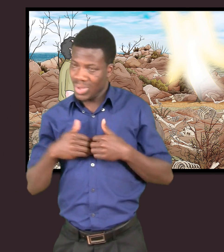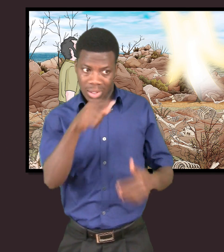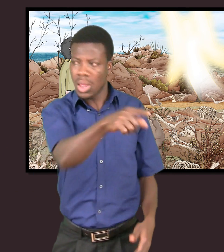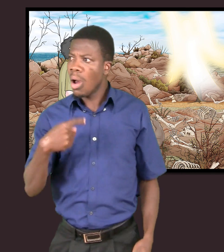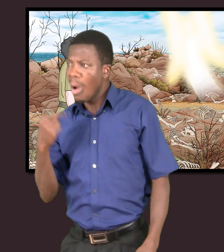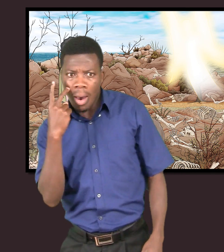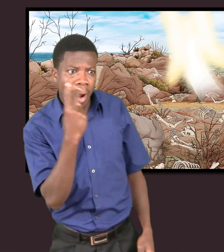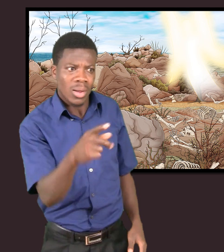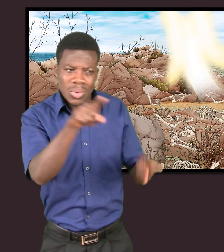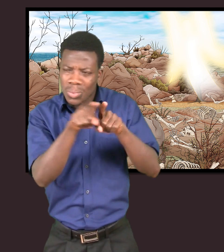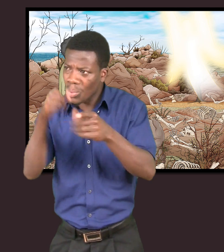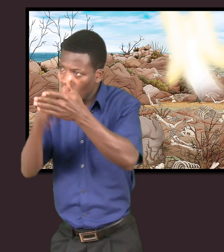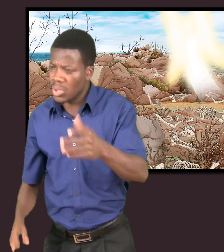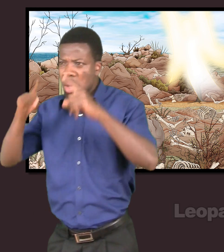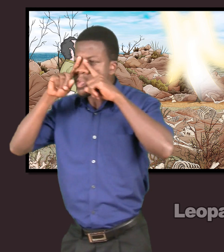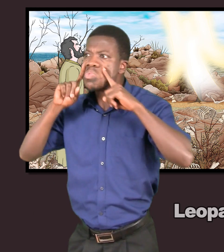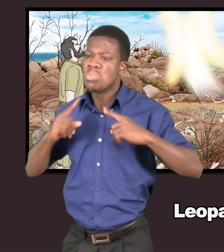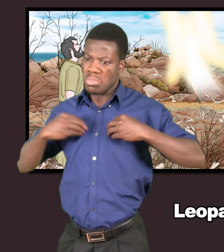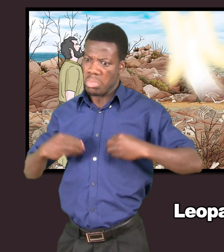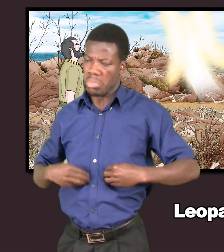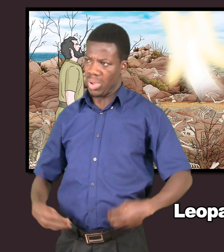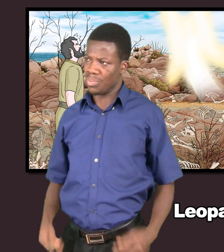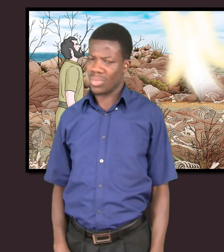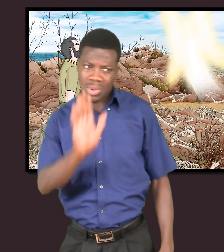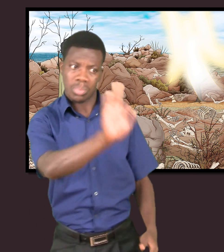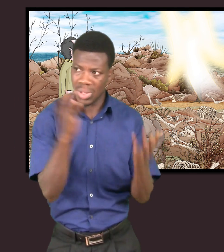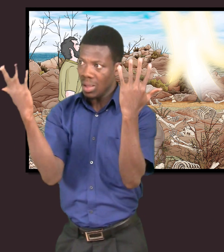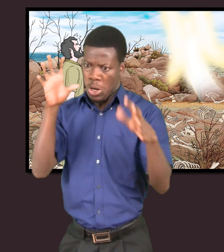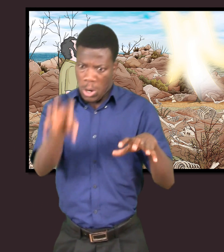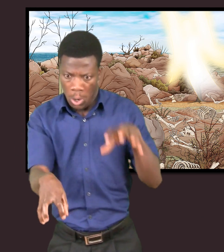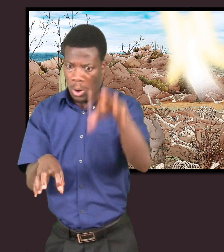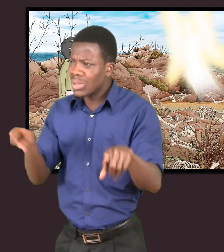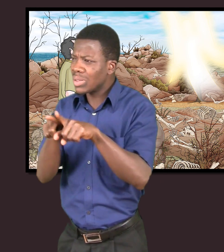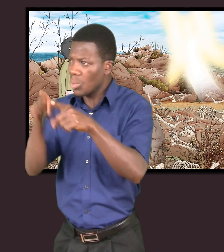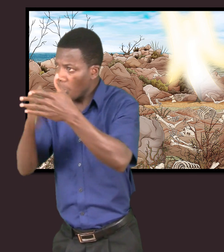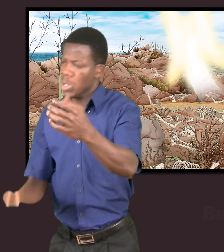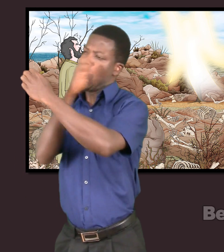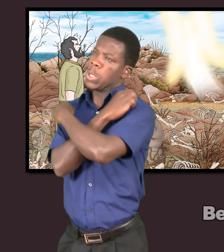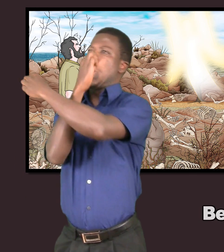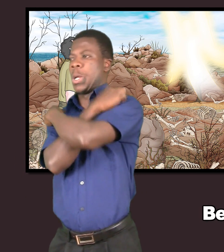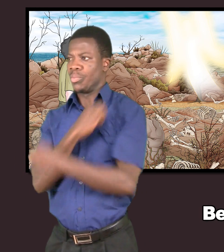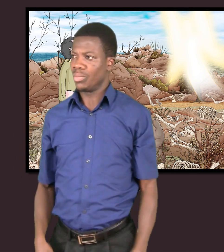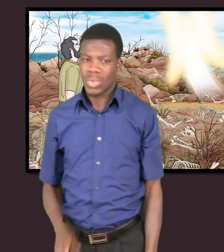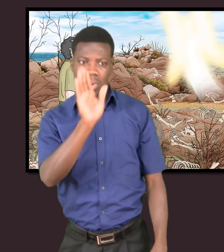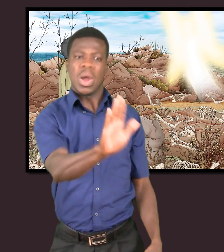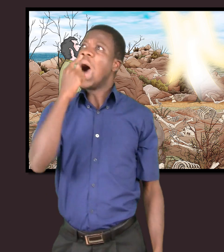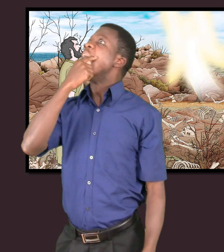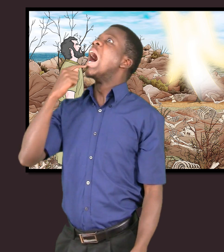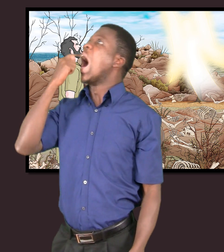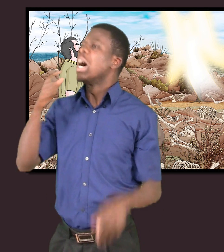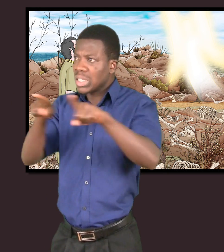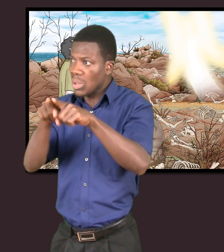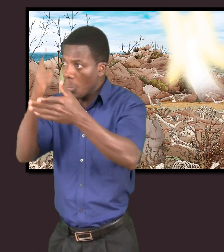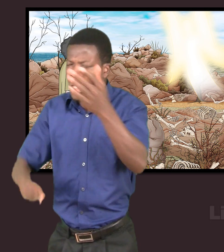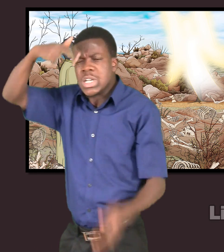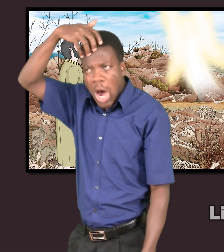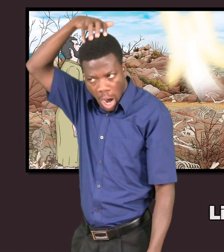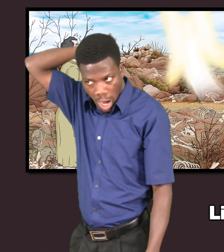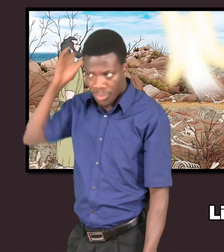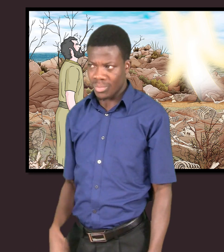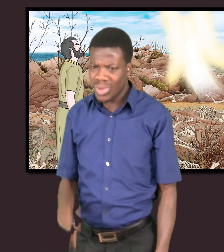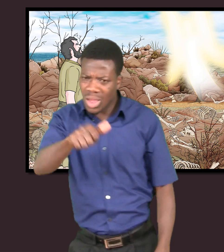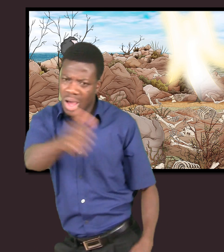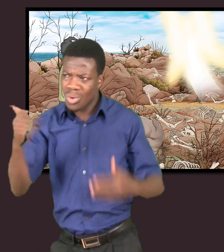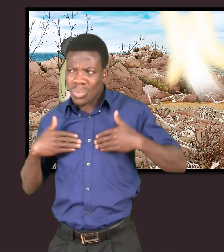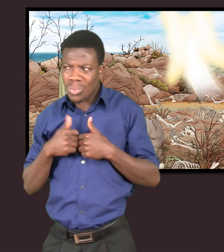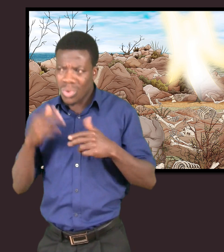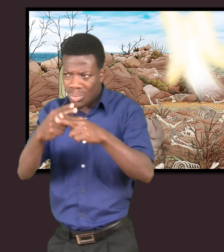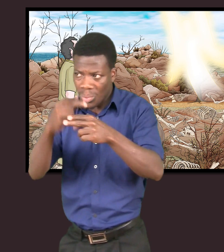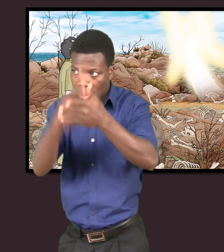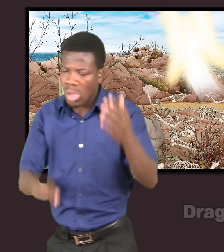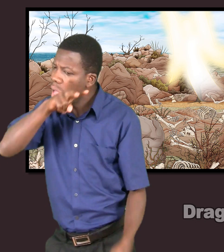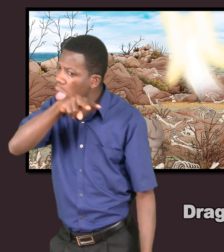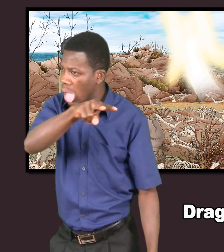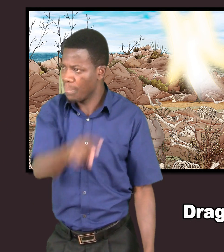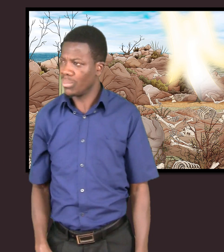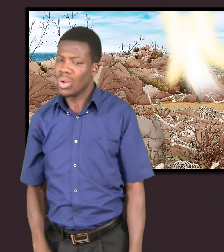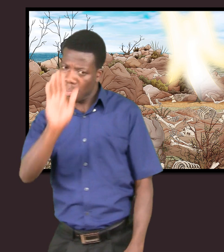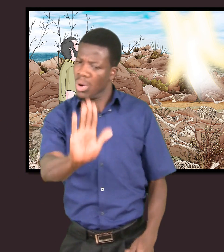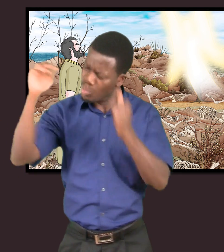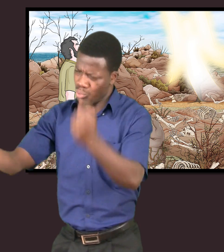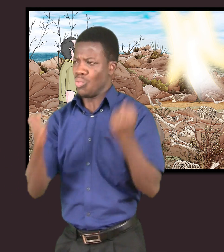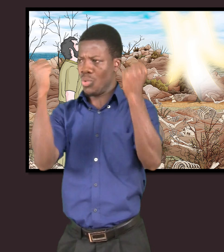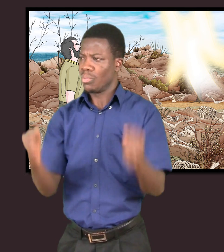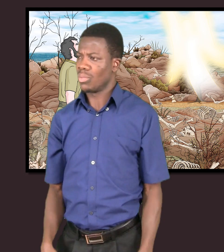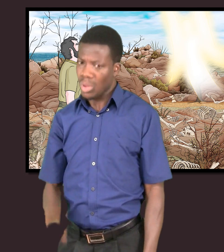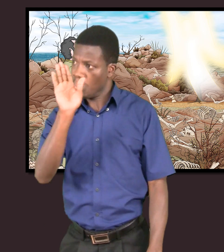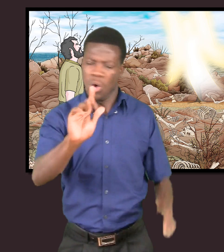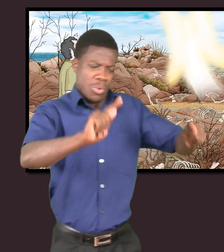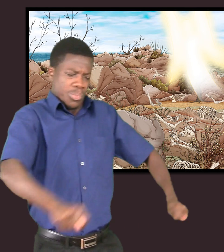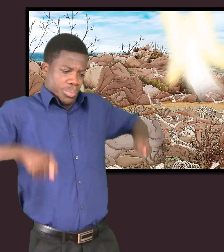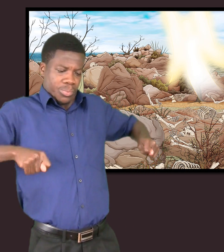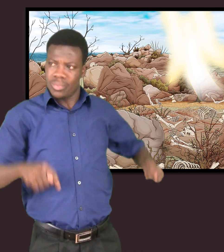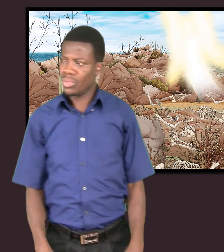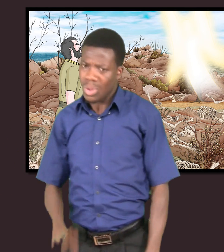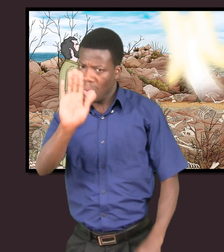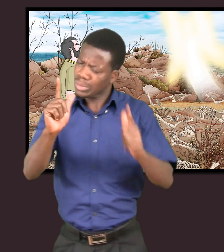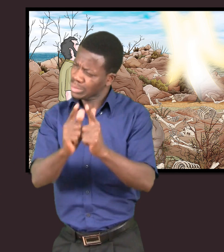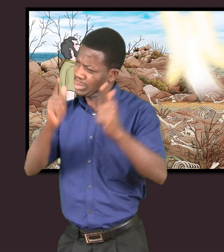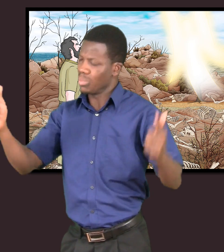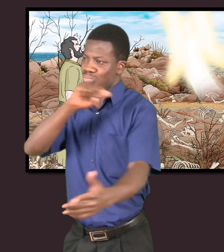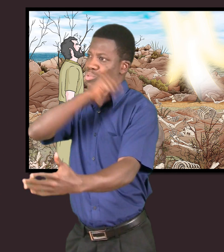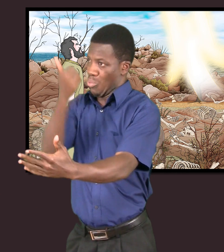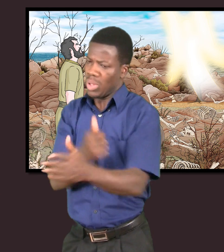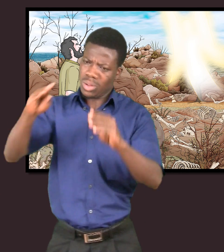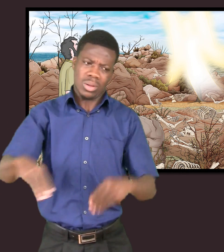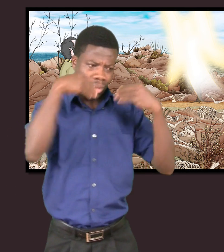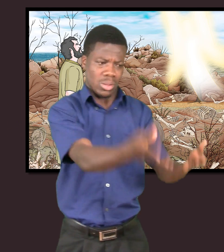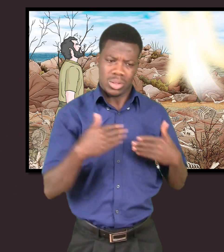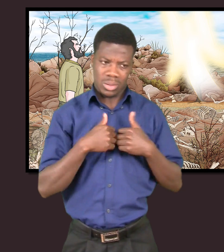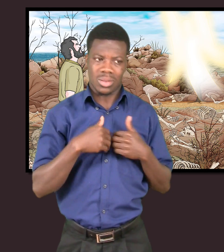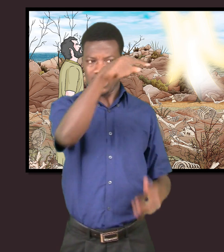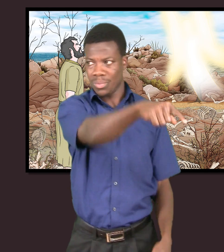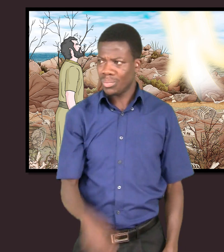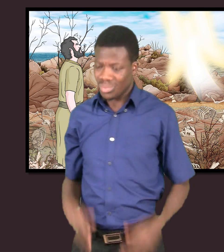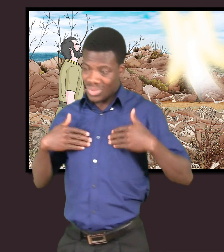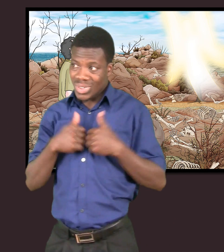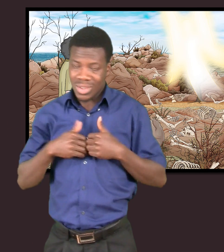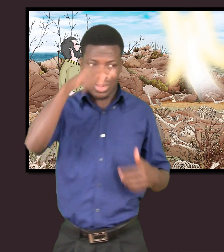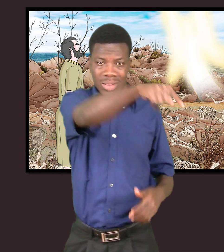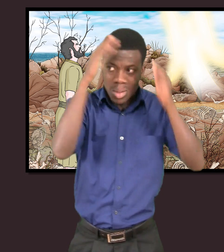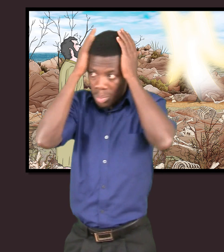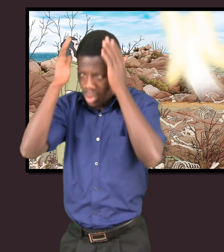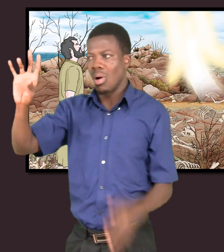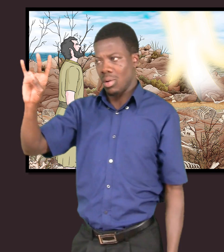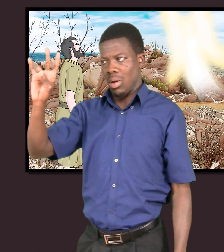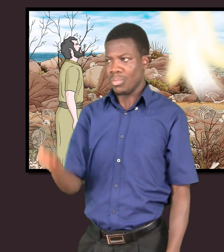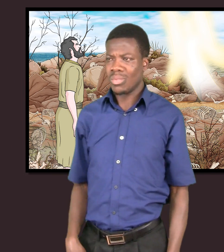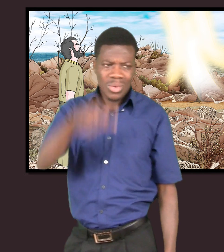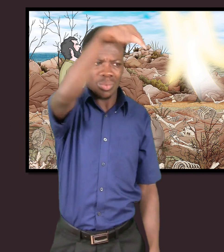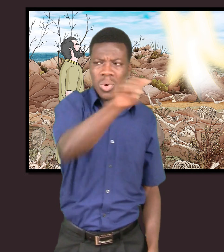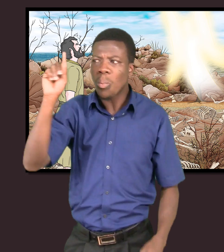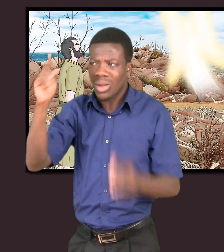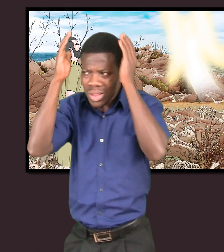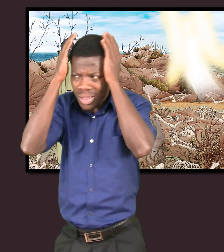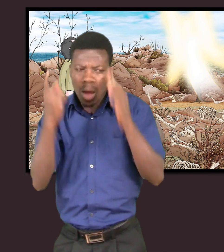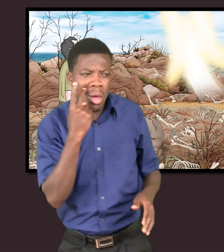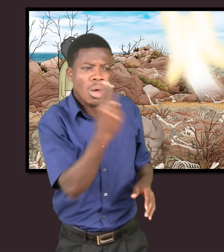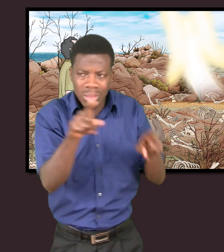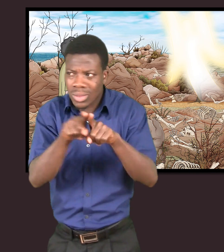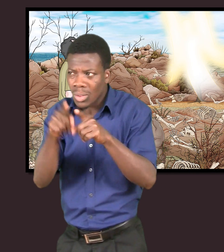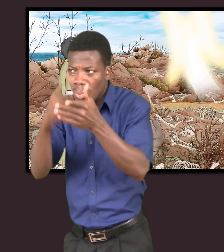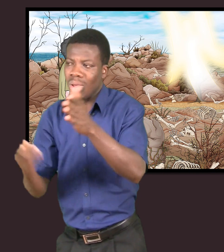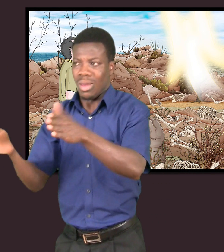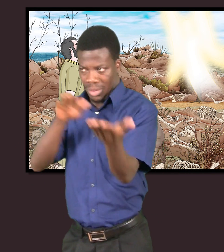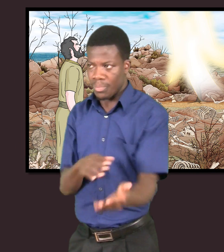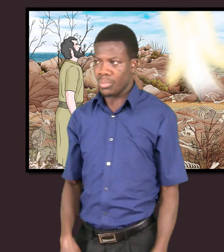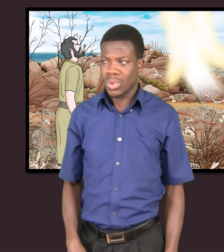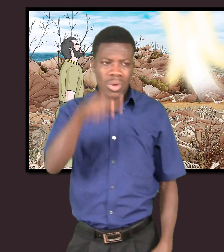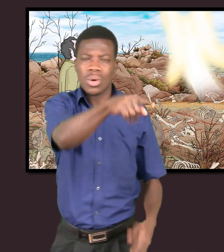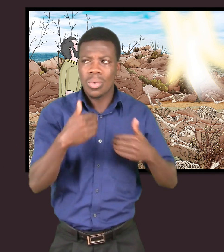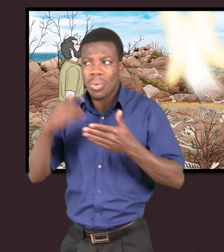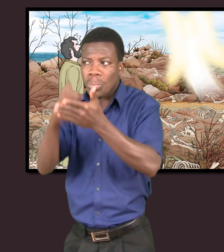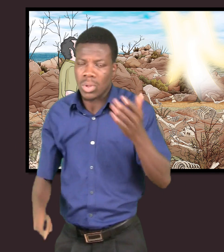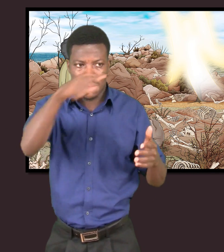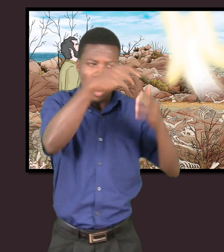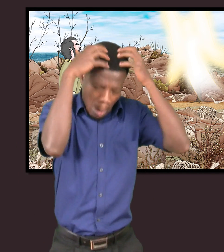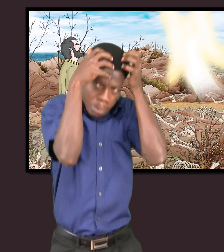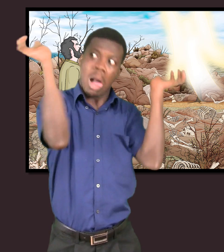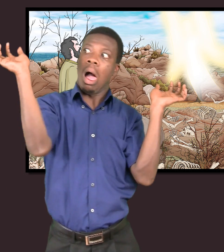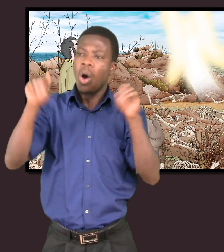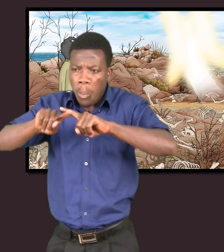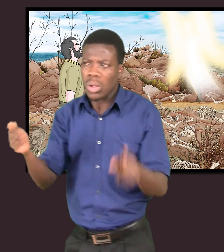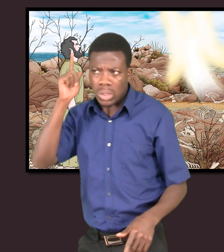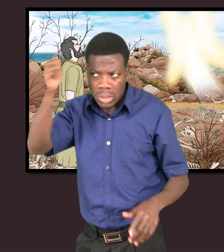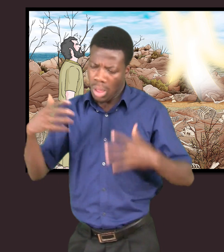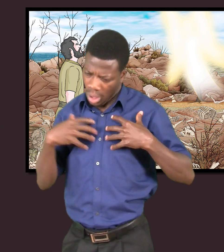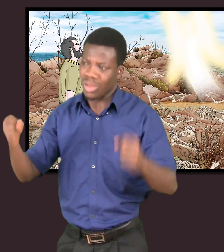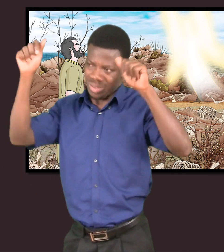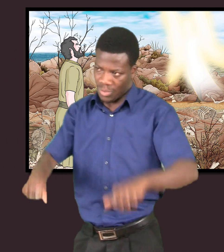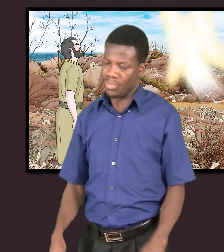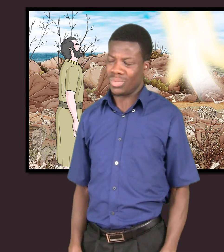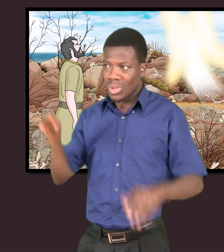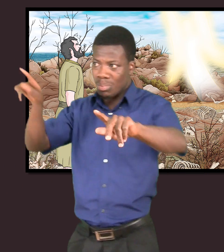The beast I saw was like a leopard, with the feet of a bear and the mouth of a lion. And the dragon gave the beast his power and his throne and great authority. One of the heads of the beast appeared to be mortally wounded.